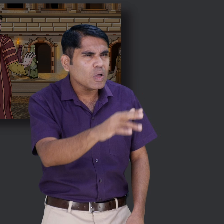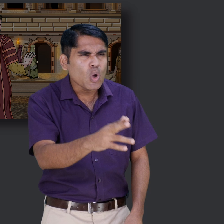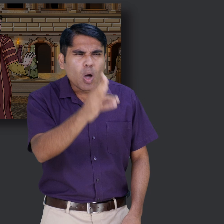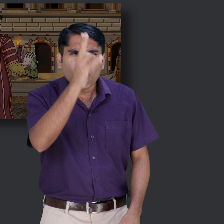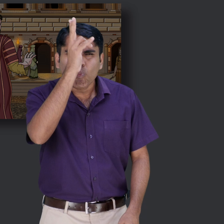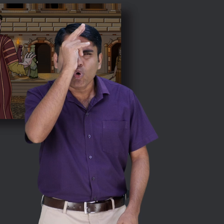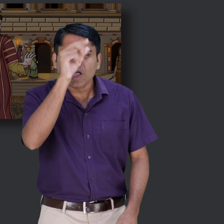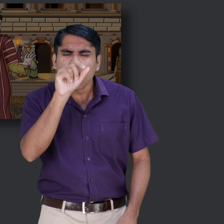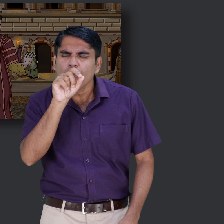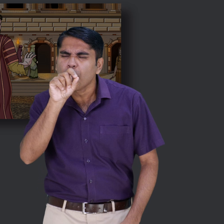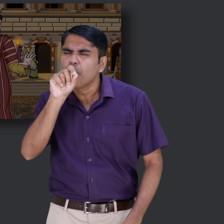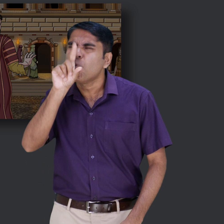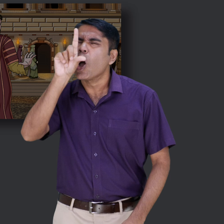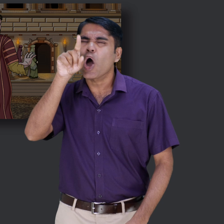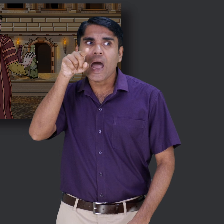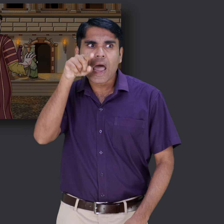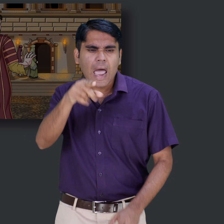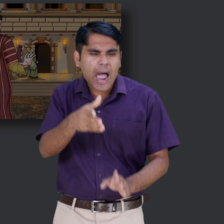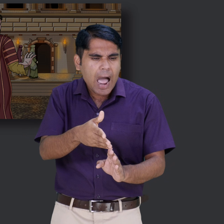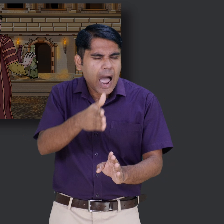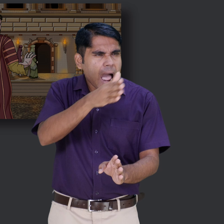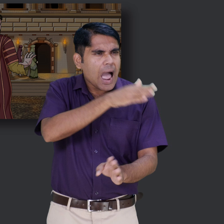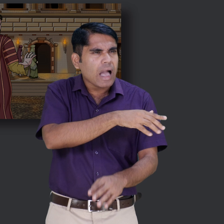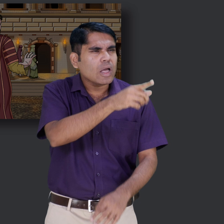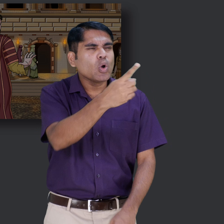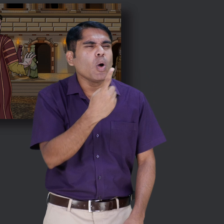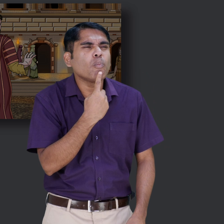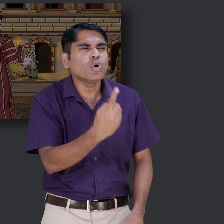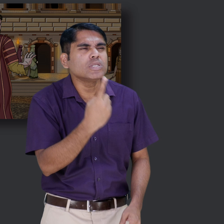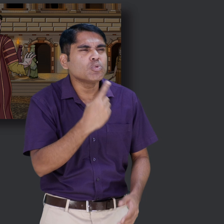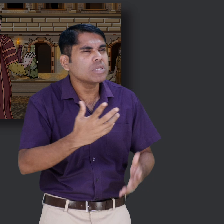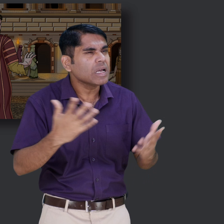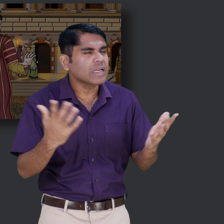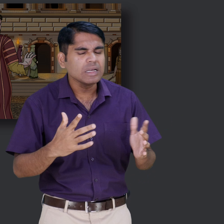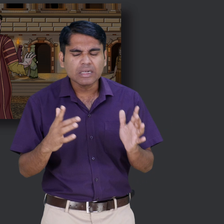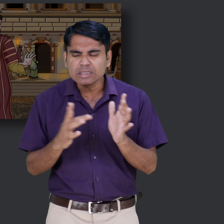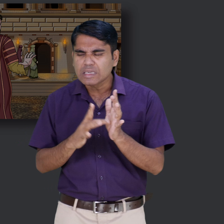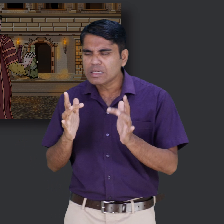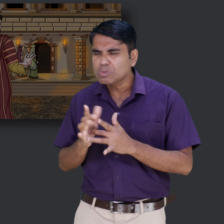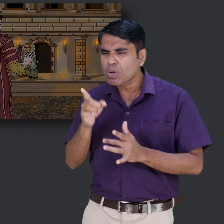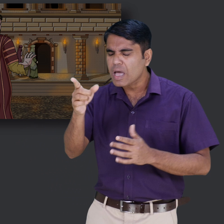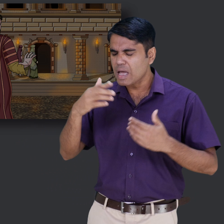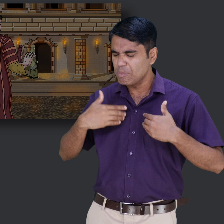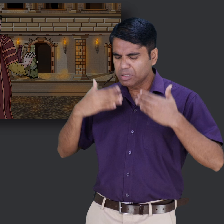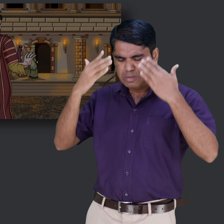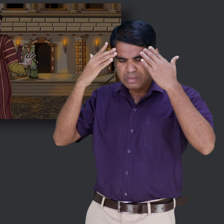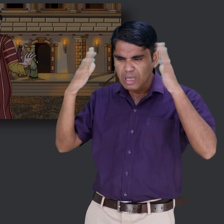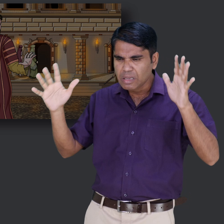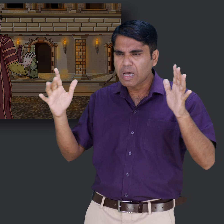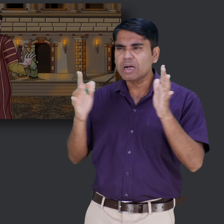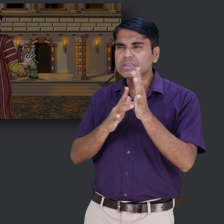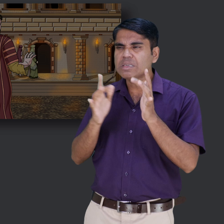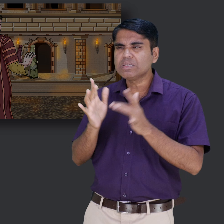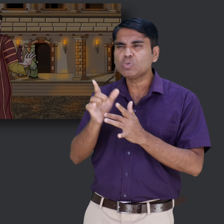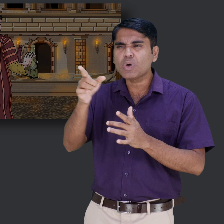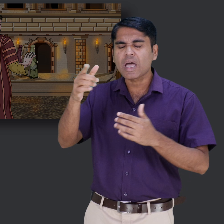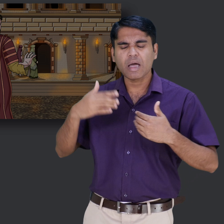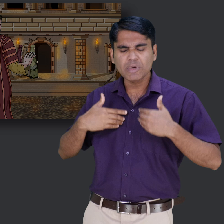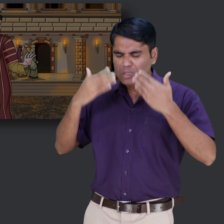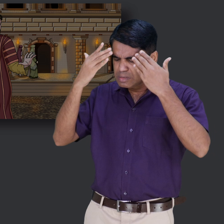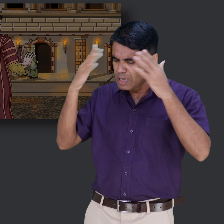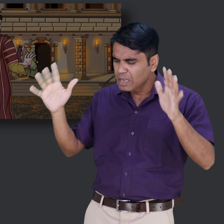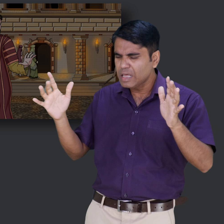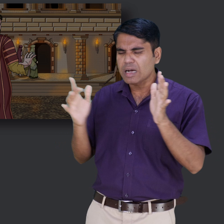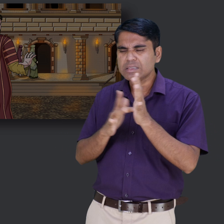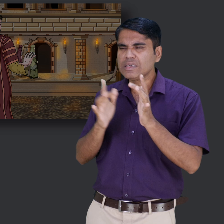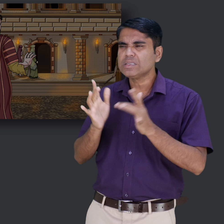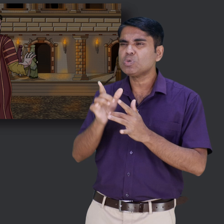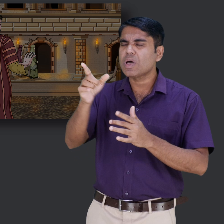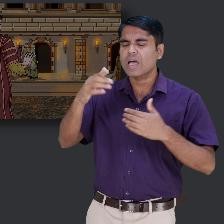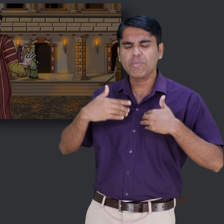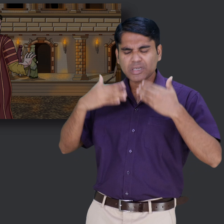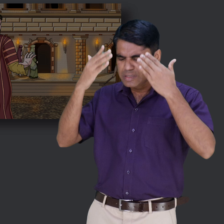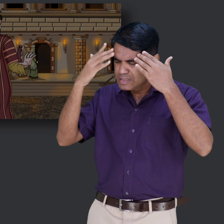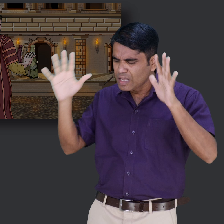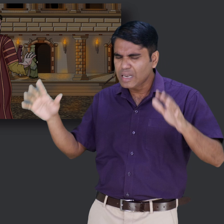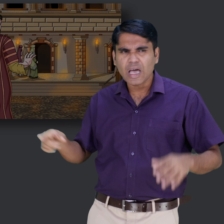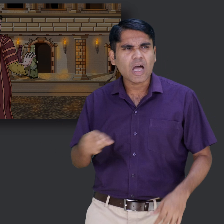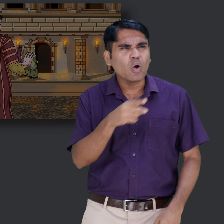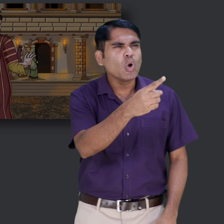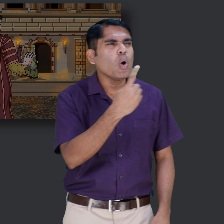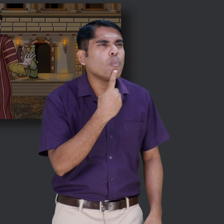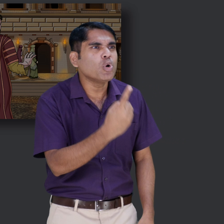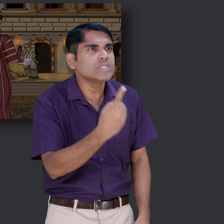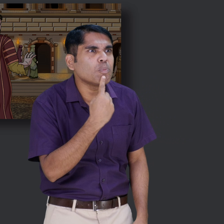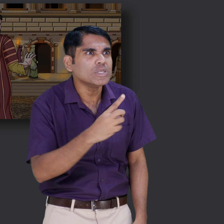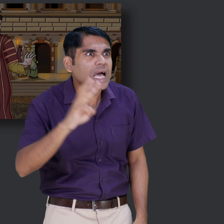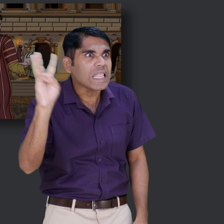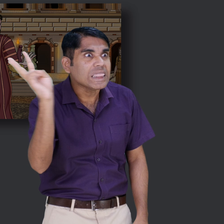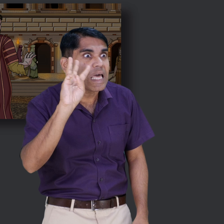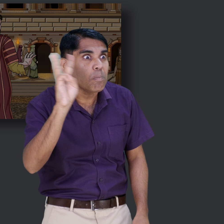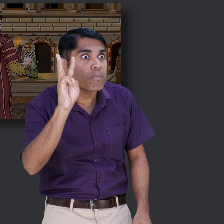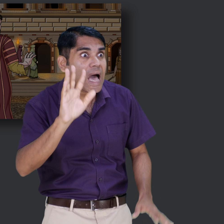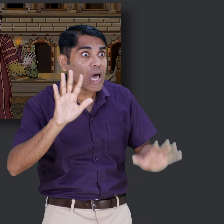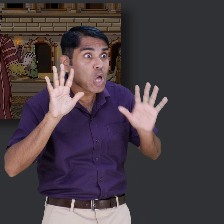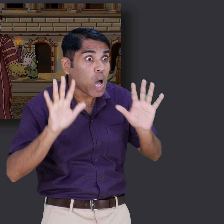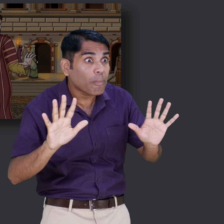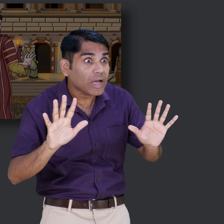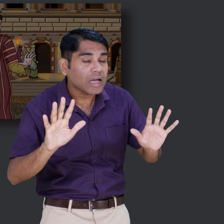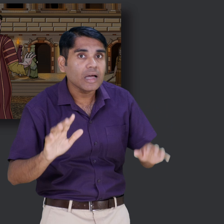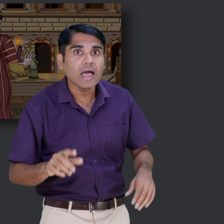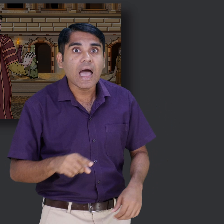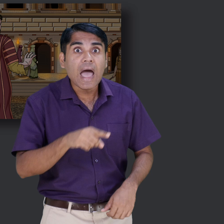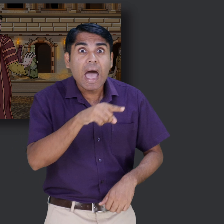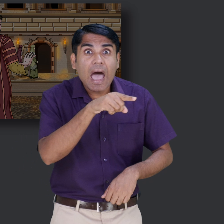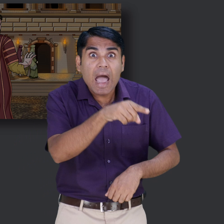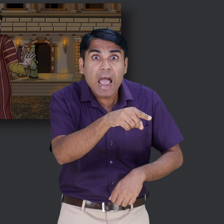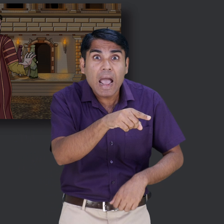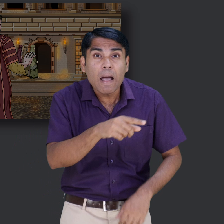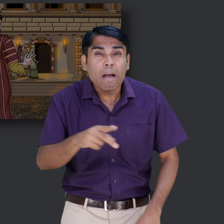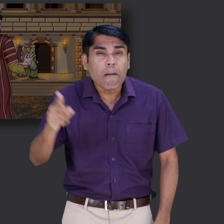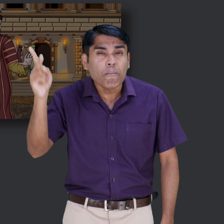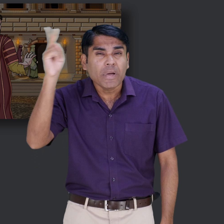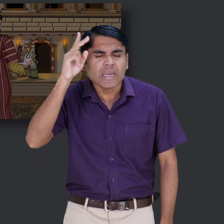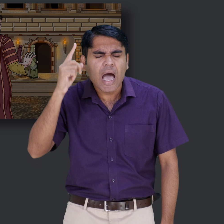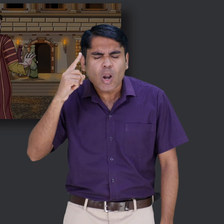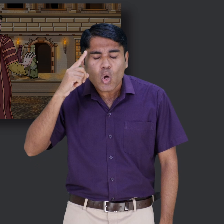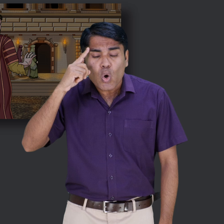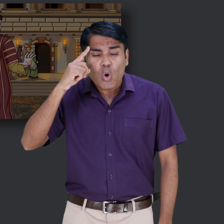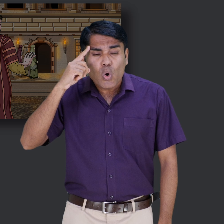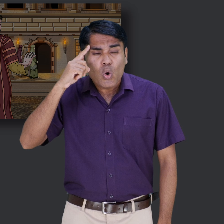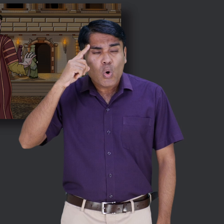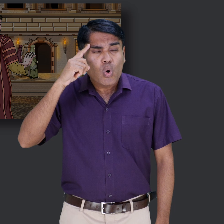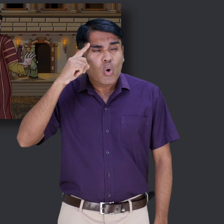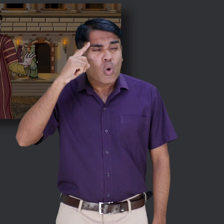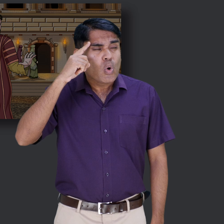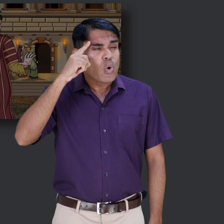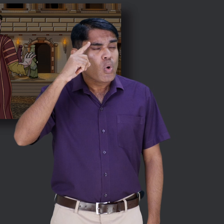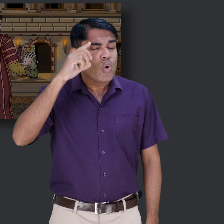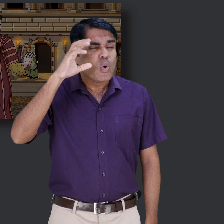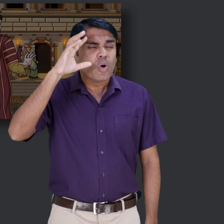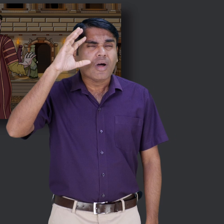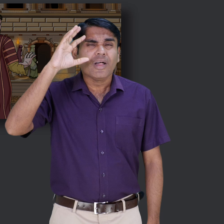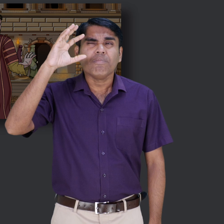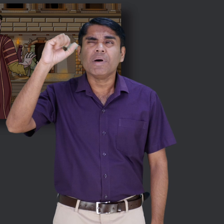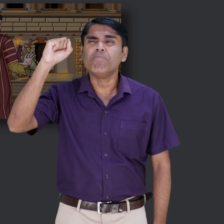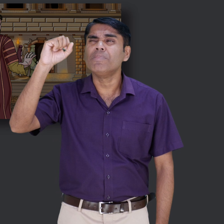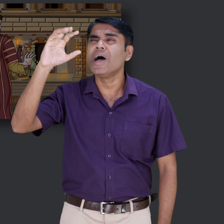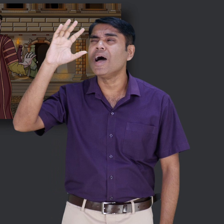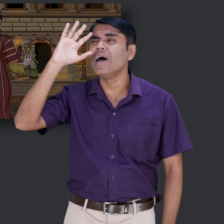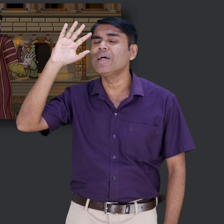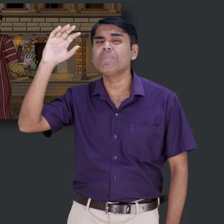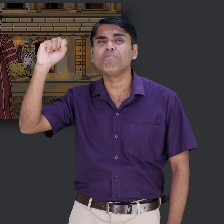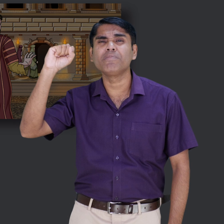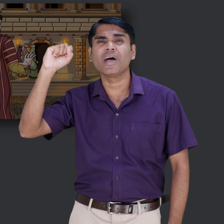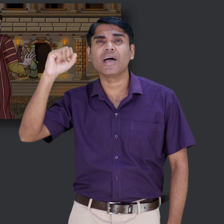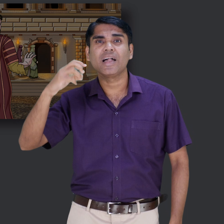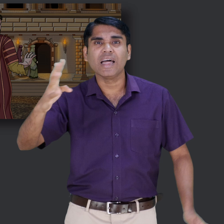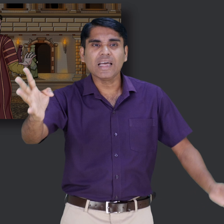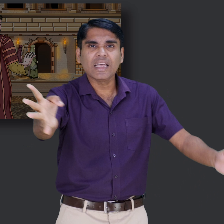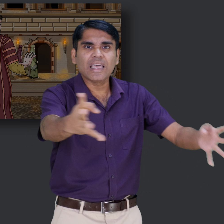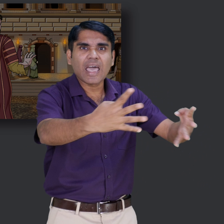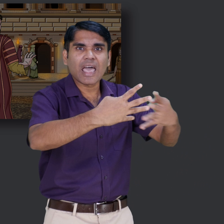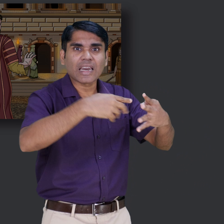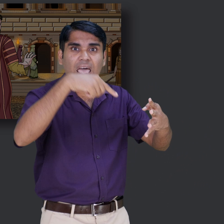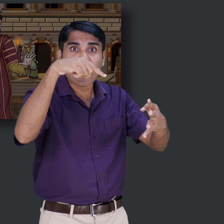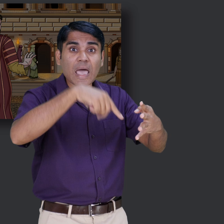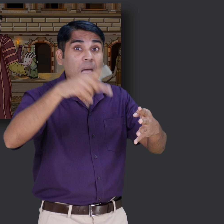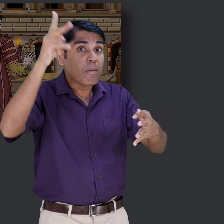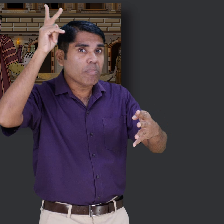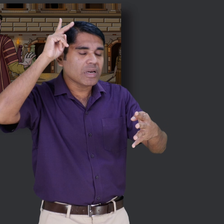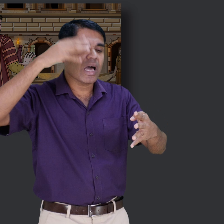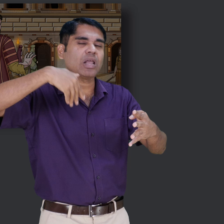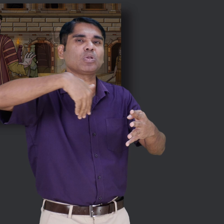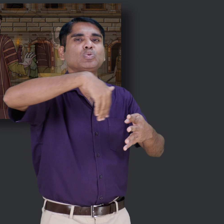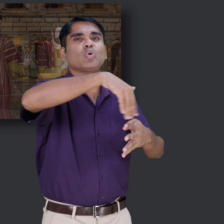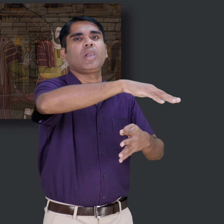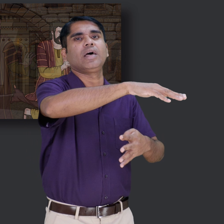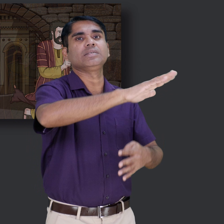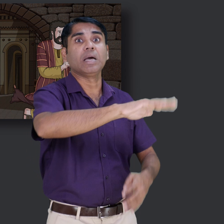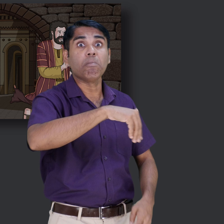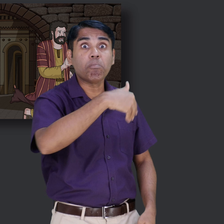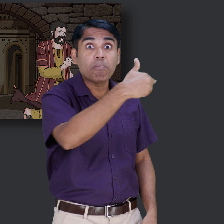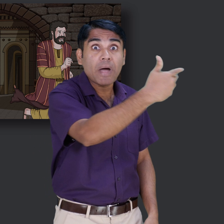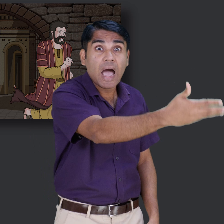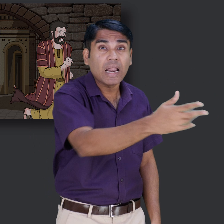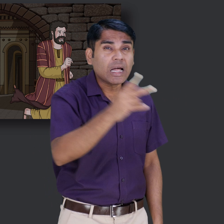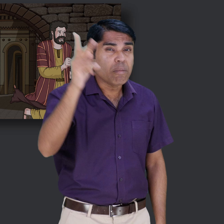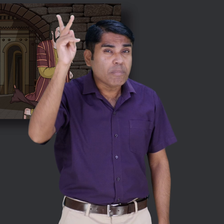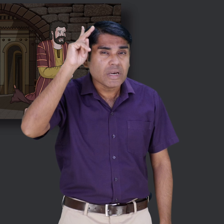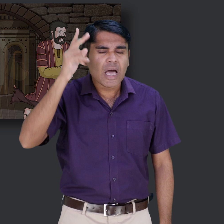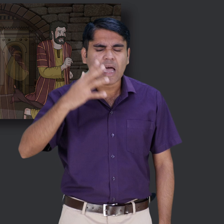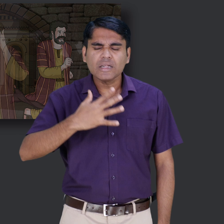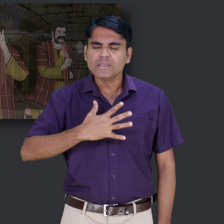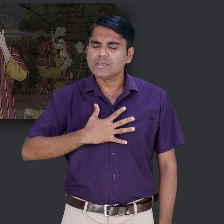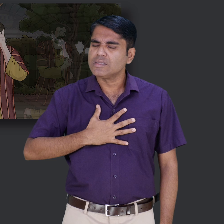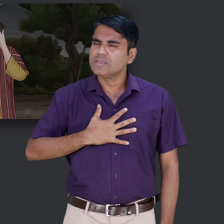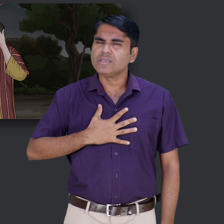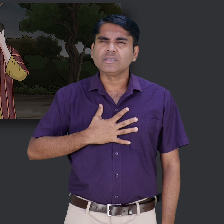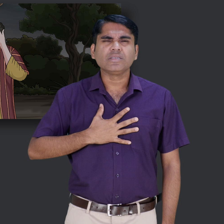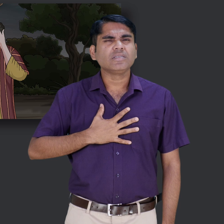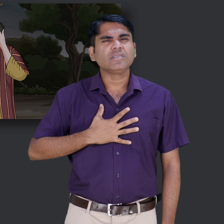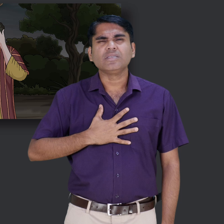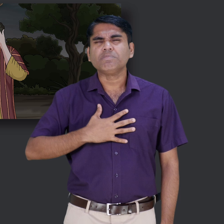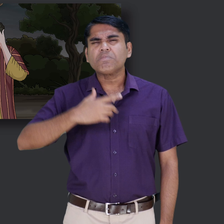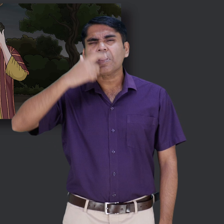Then Peter remembered the word that Jesus had spoken: “Before the rooster crows, you will deny Me three times.”